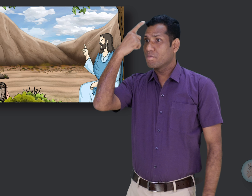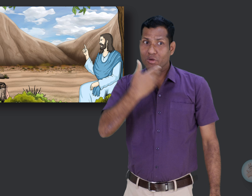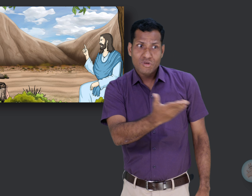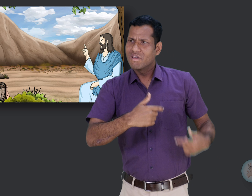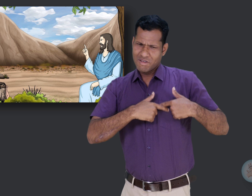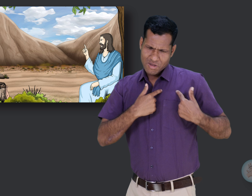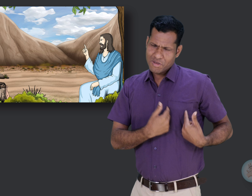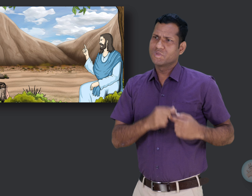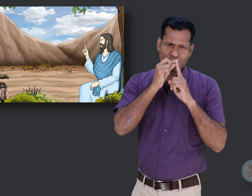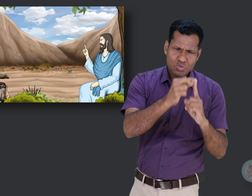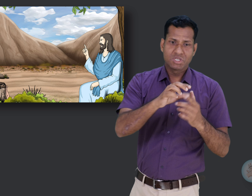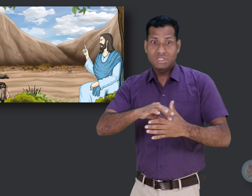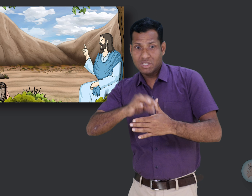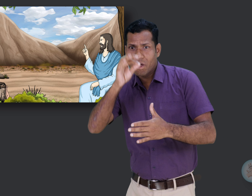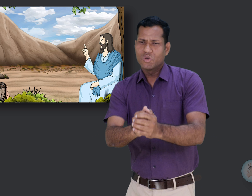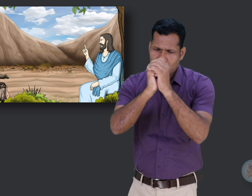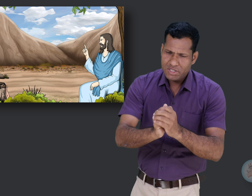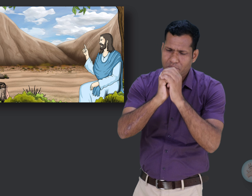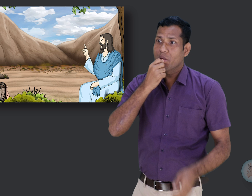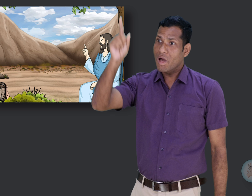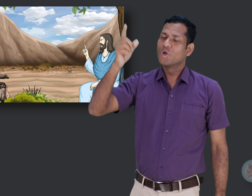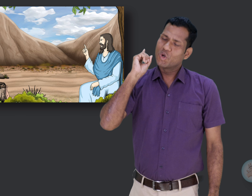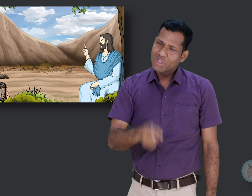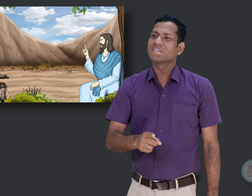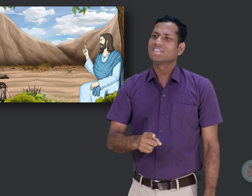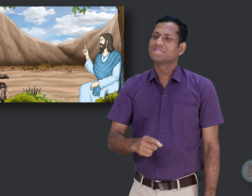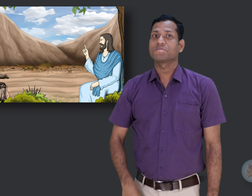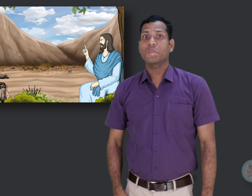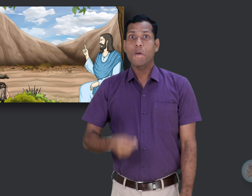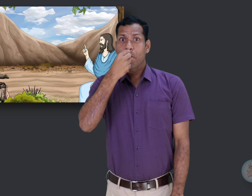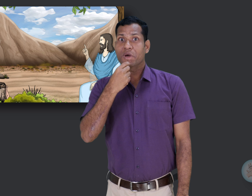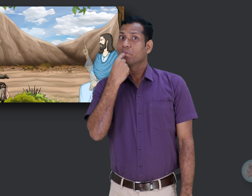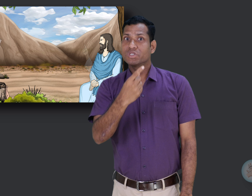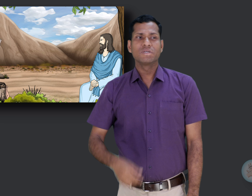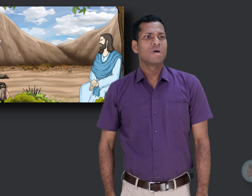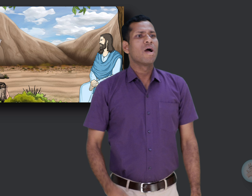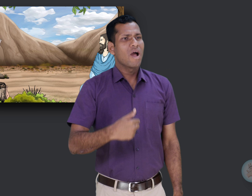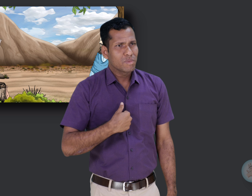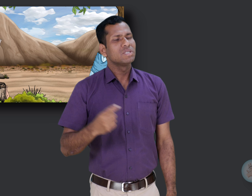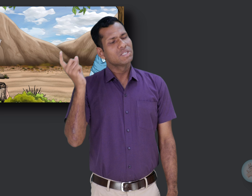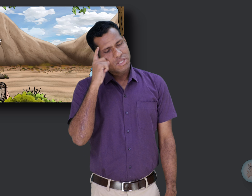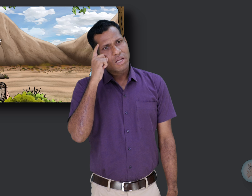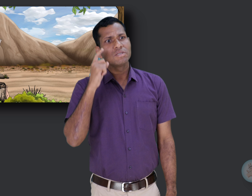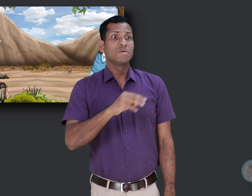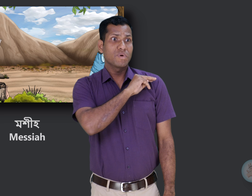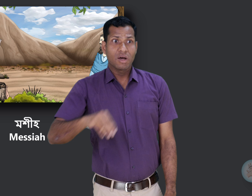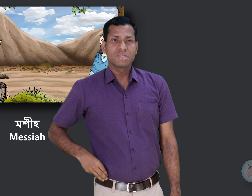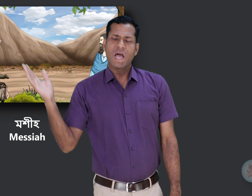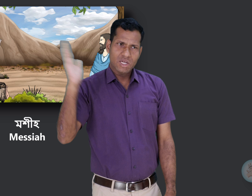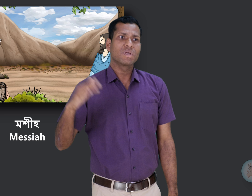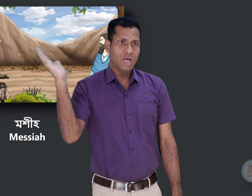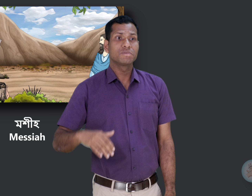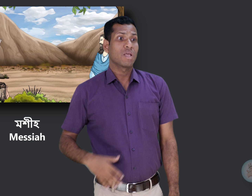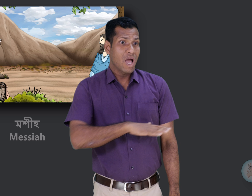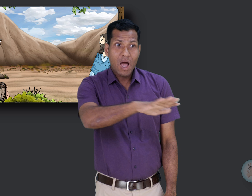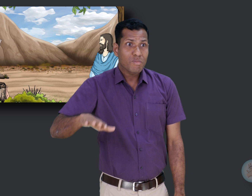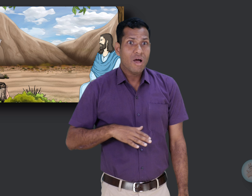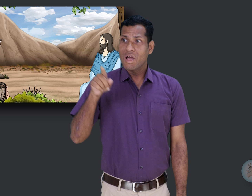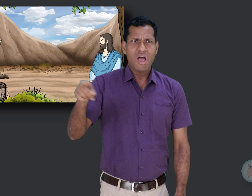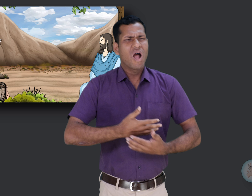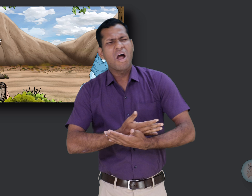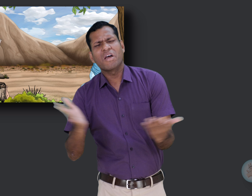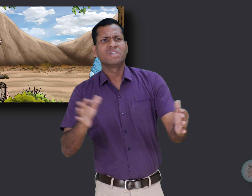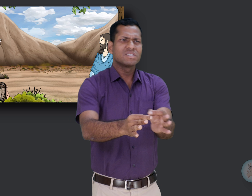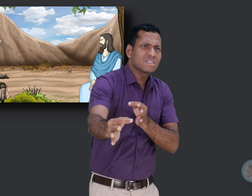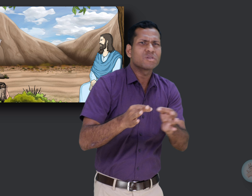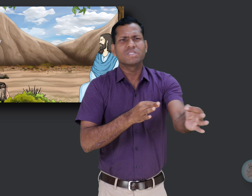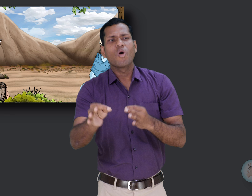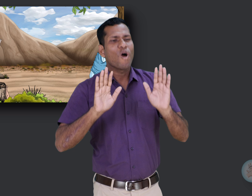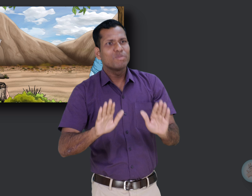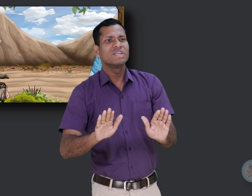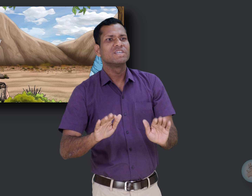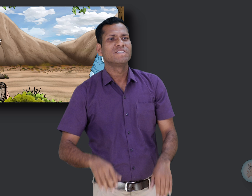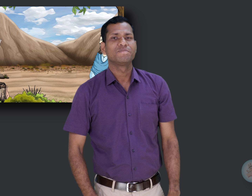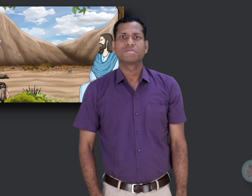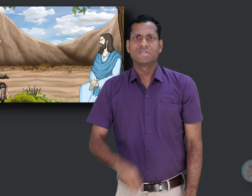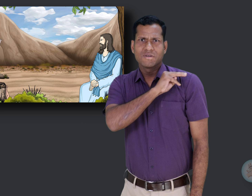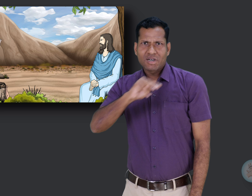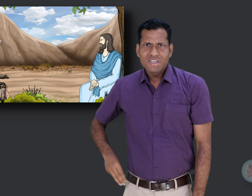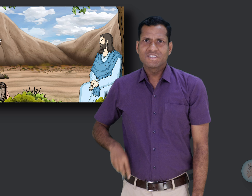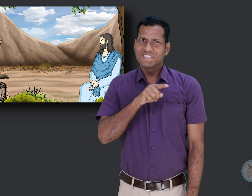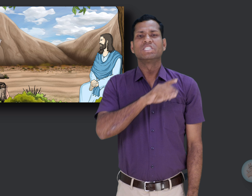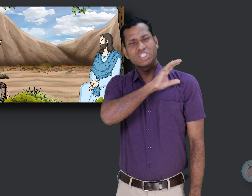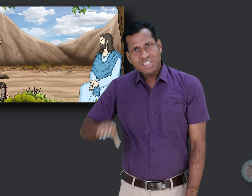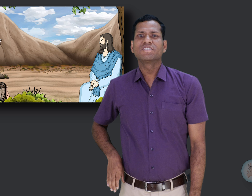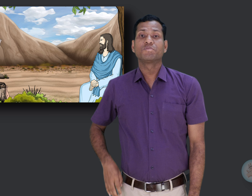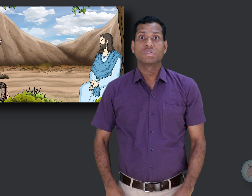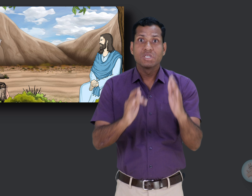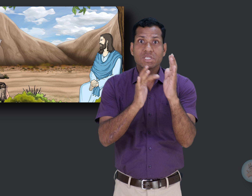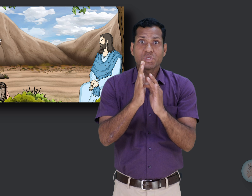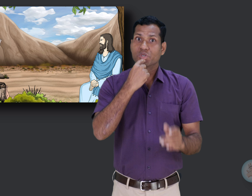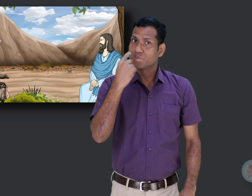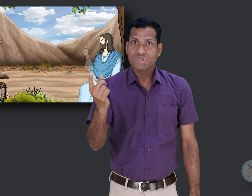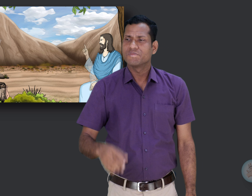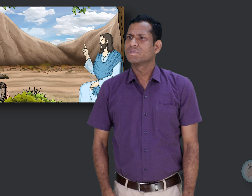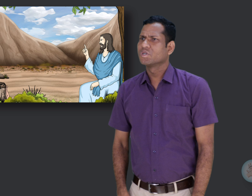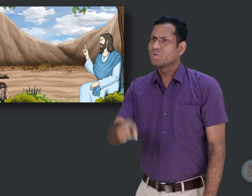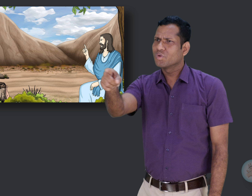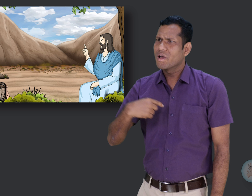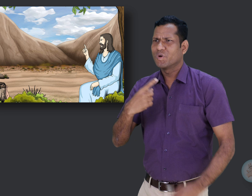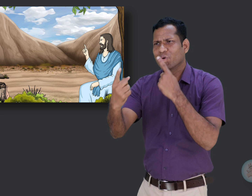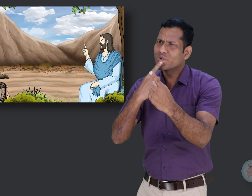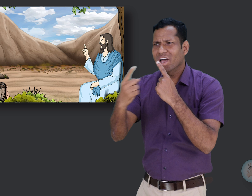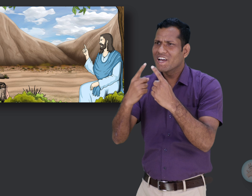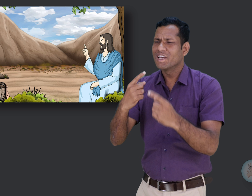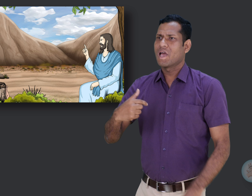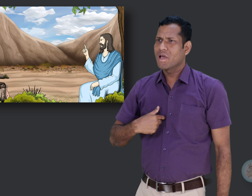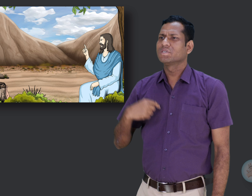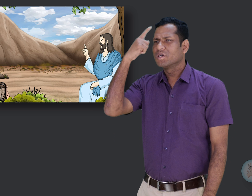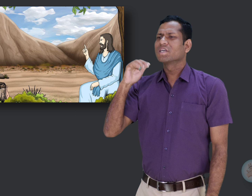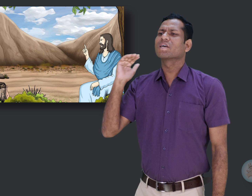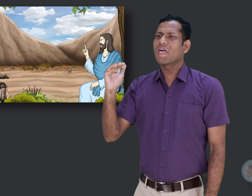God is Spirit, and His worshipers must worship Him in spirit and in truth.” The woman said, “I know that Messiah” (called Christ) “is coming.